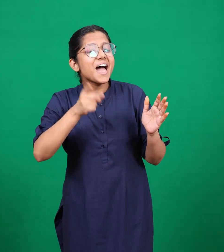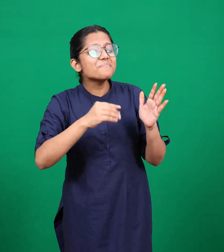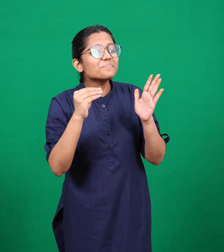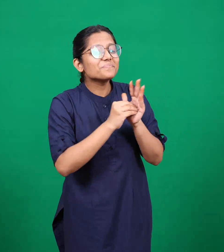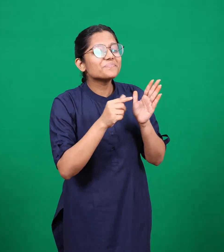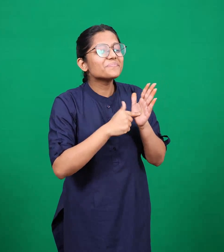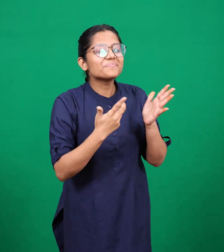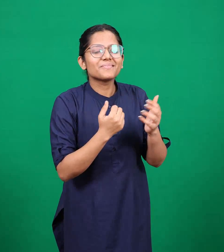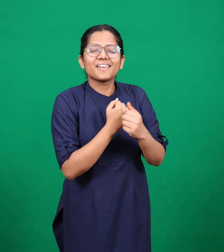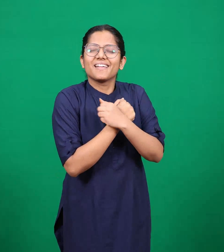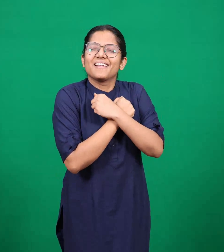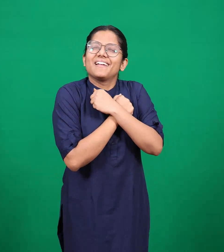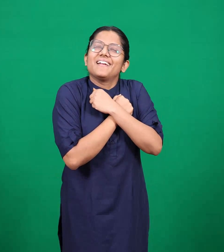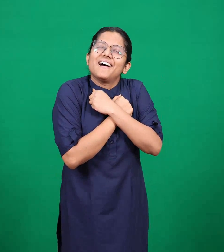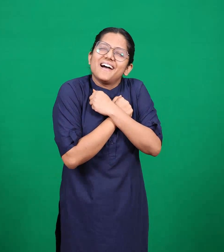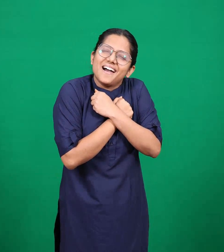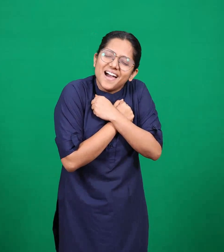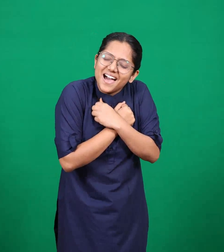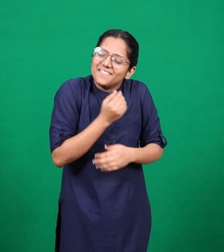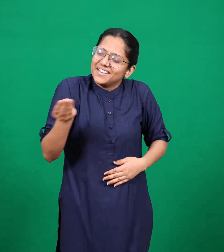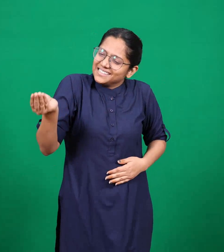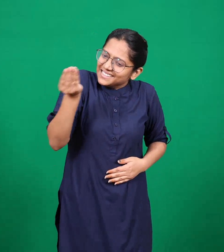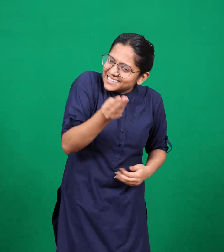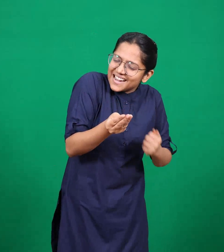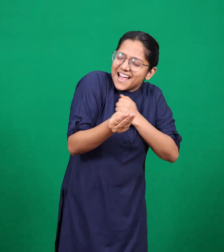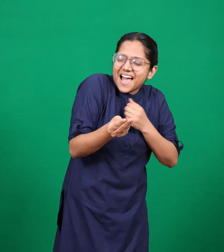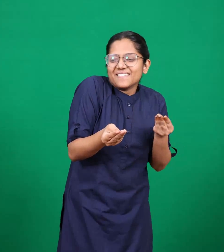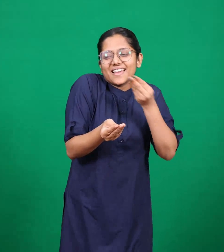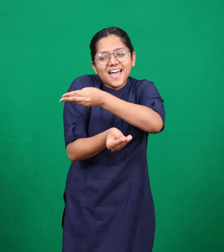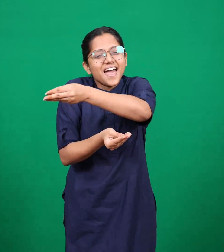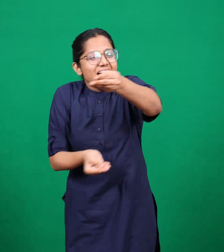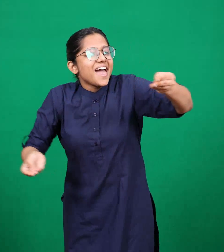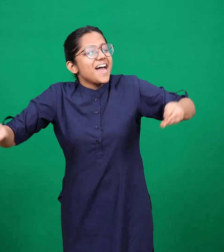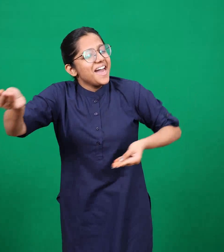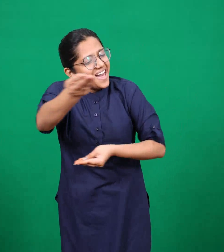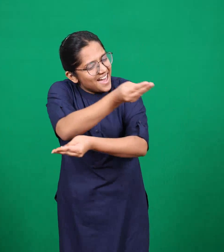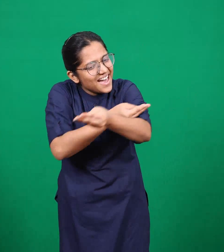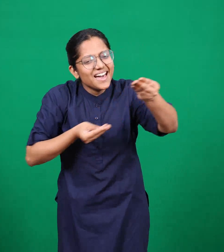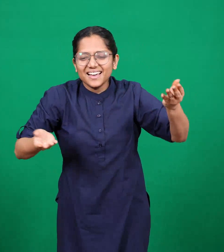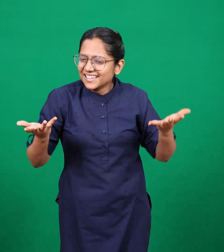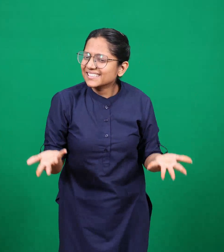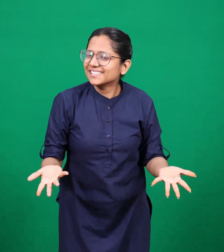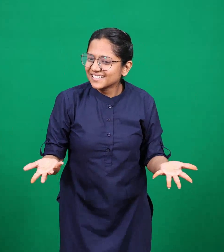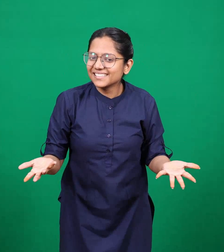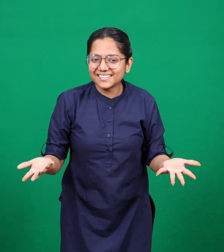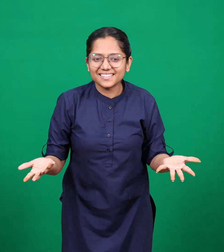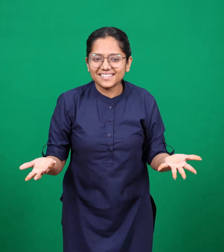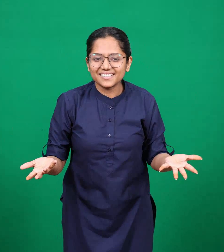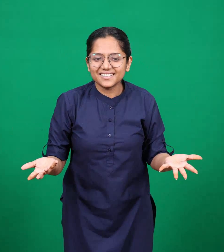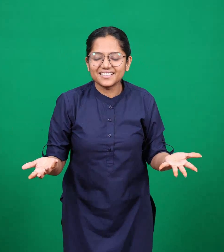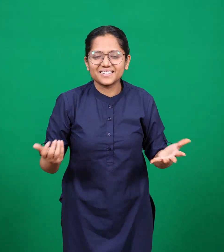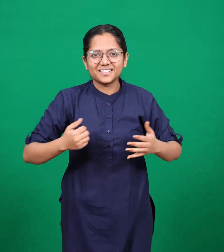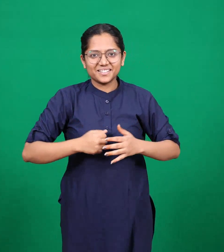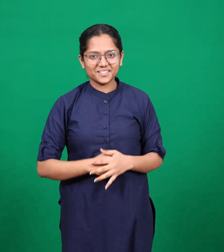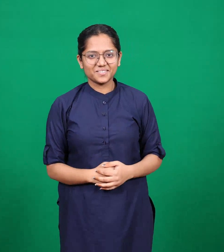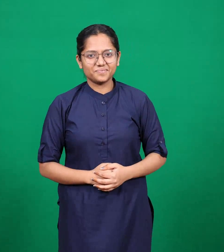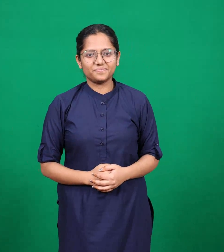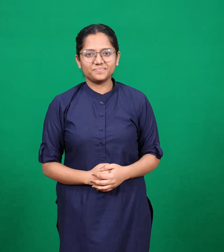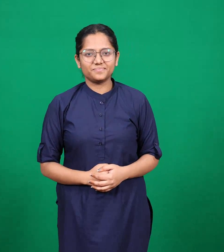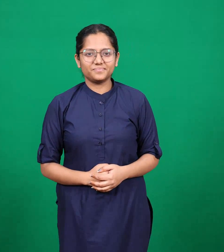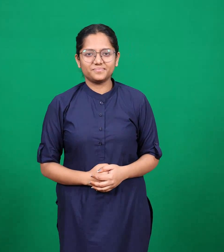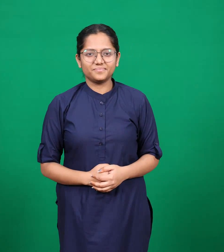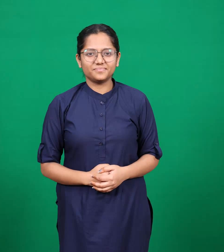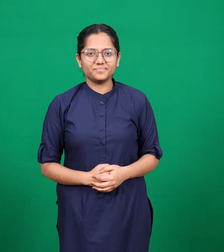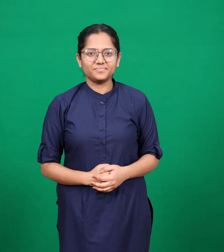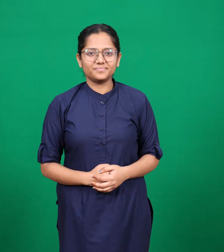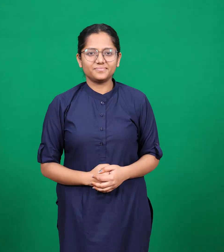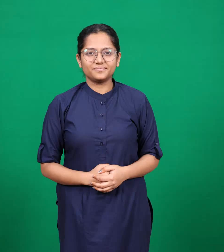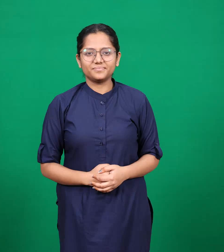This is My command to you: Love one another.